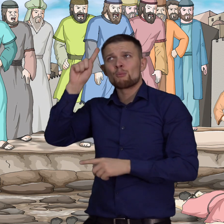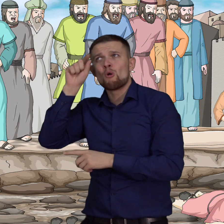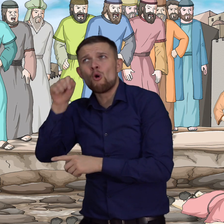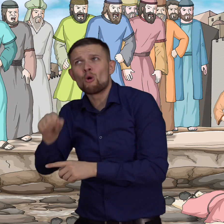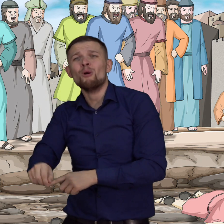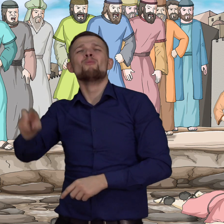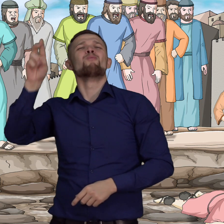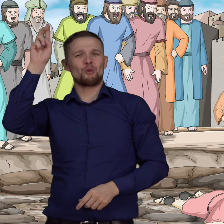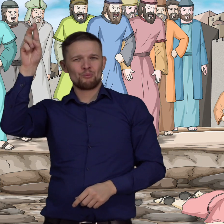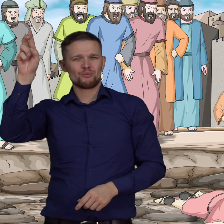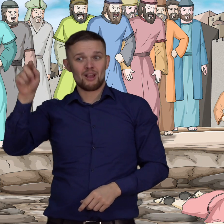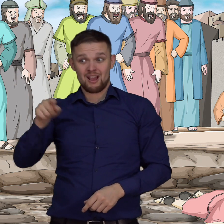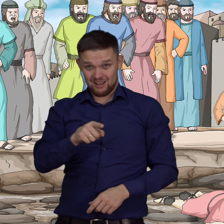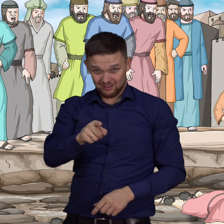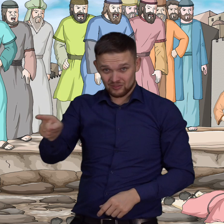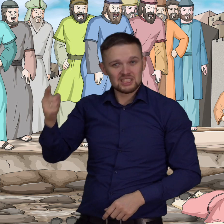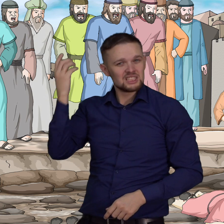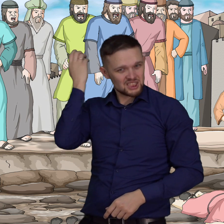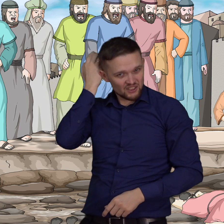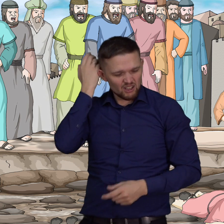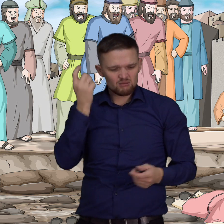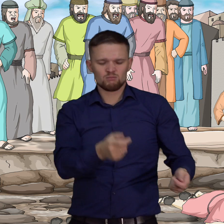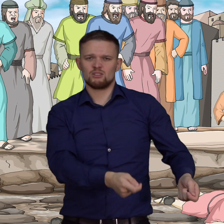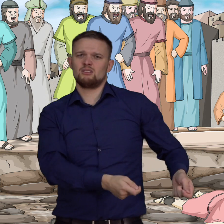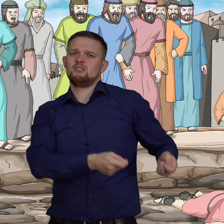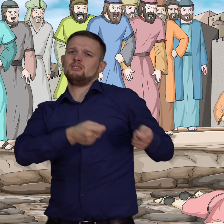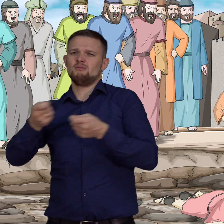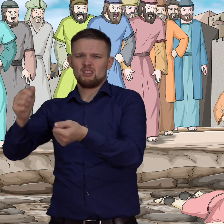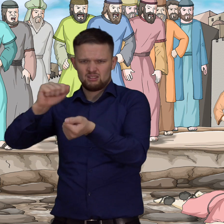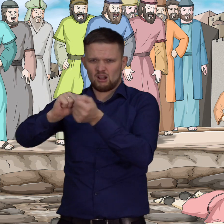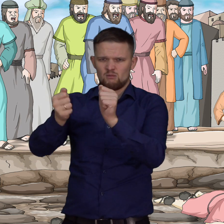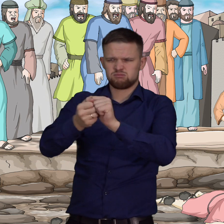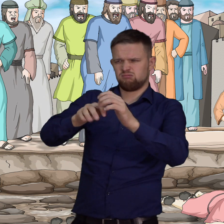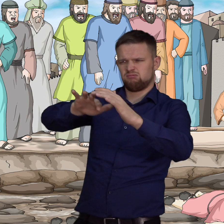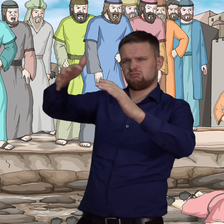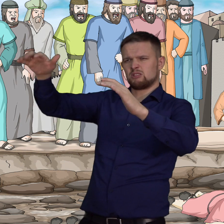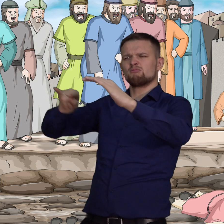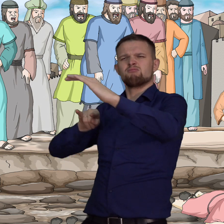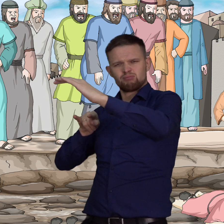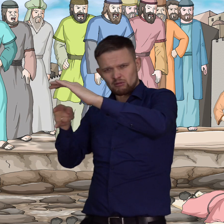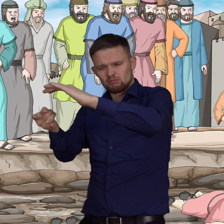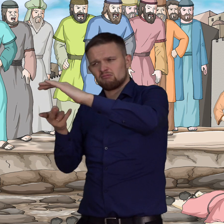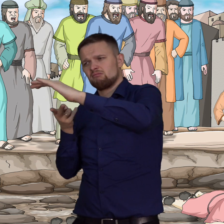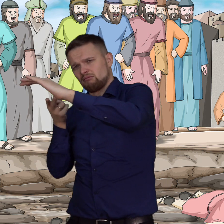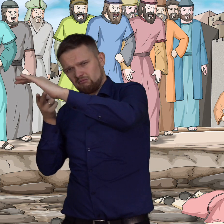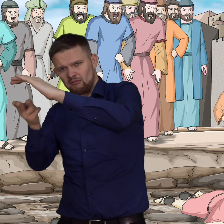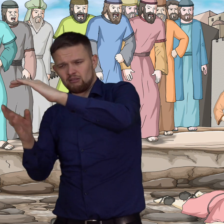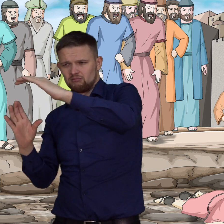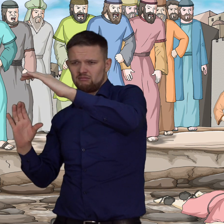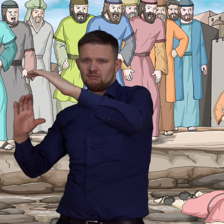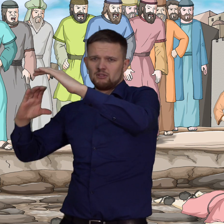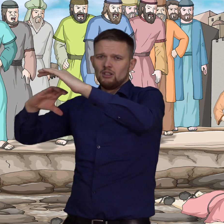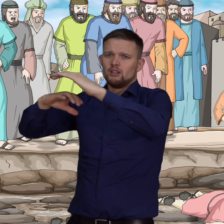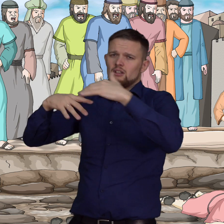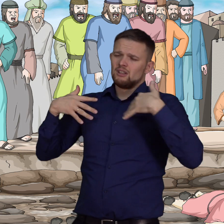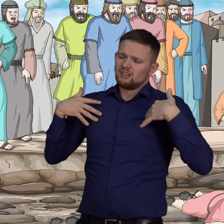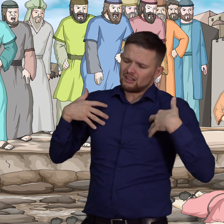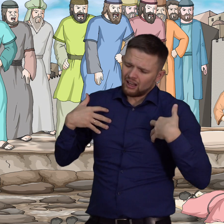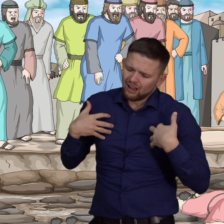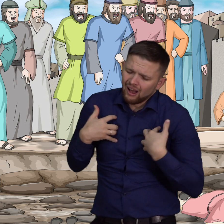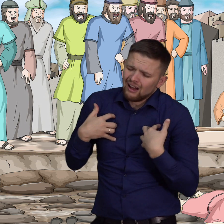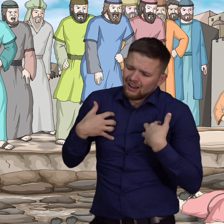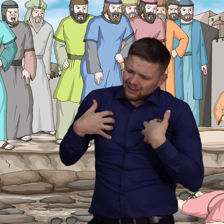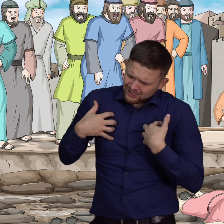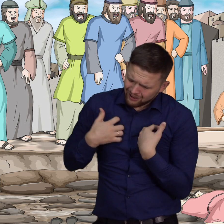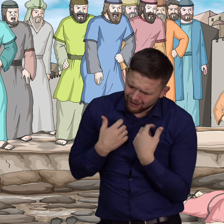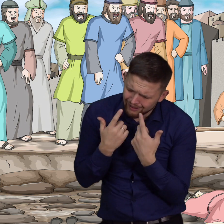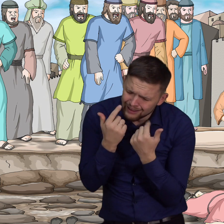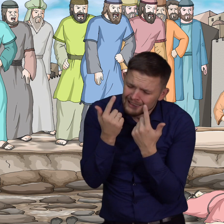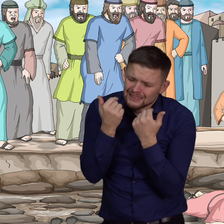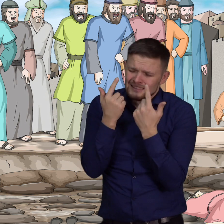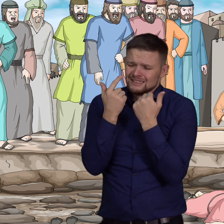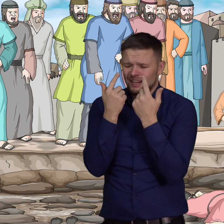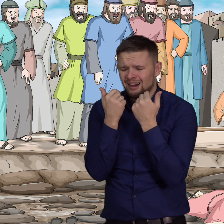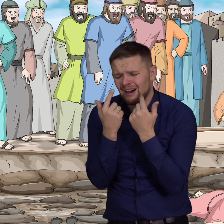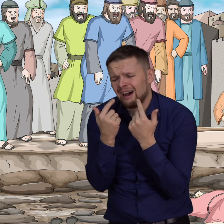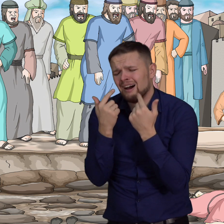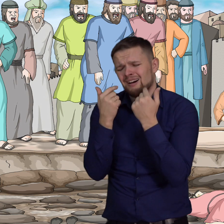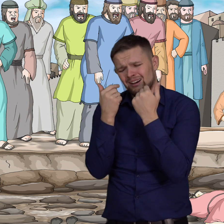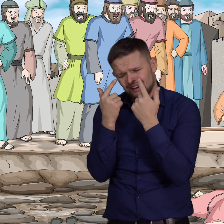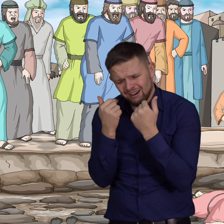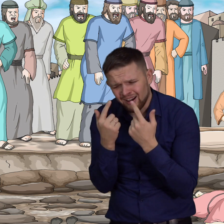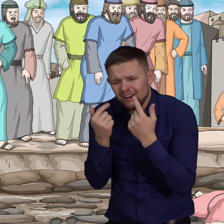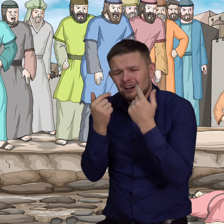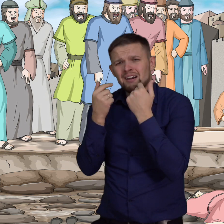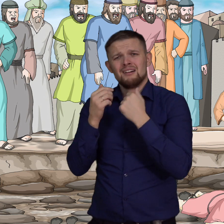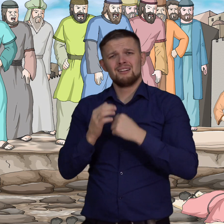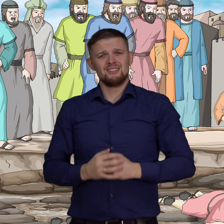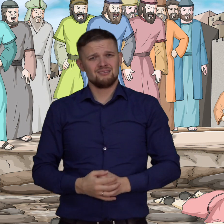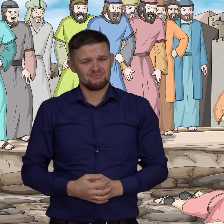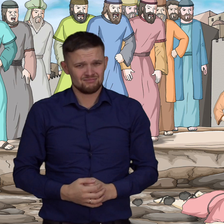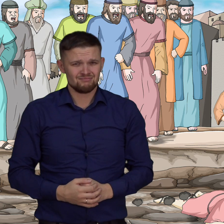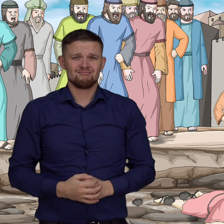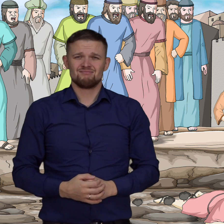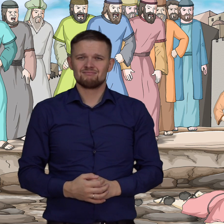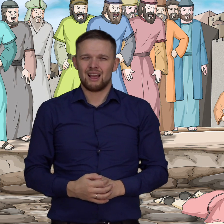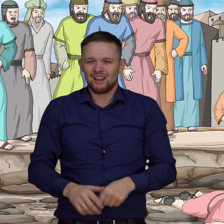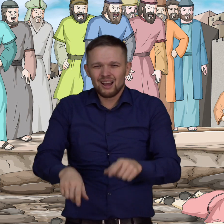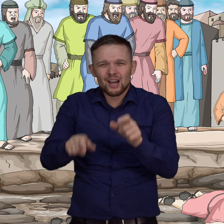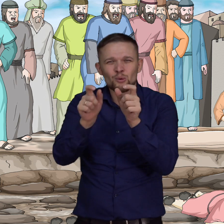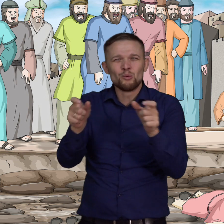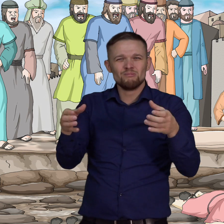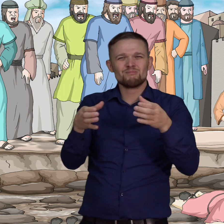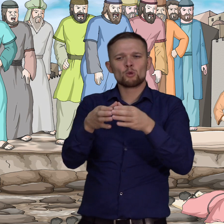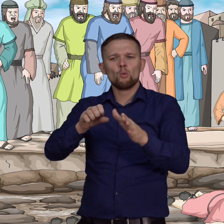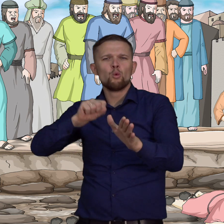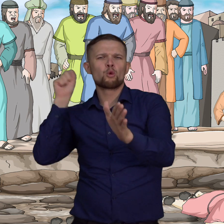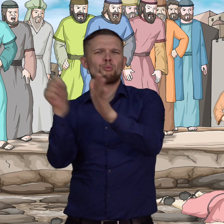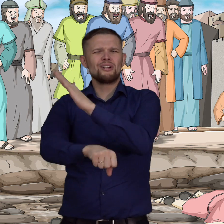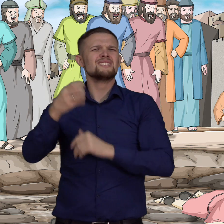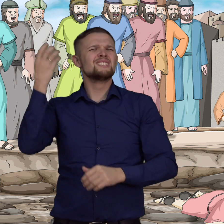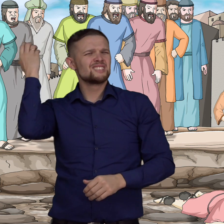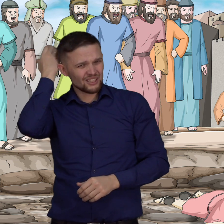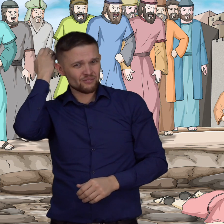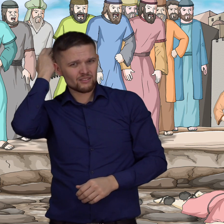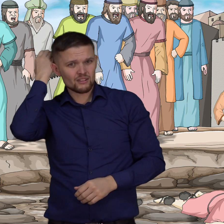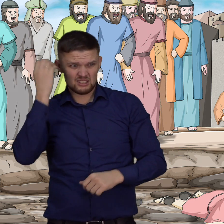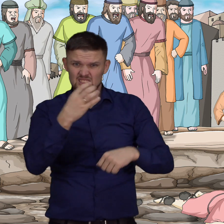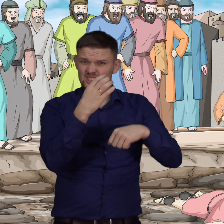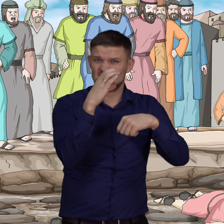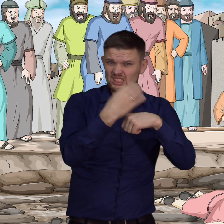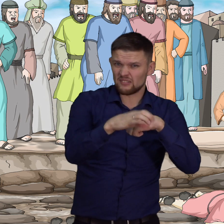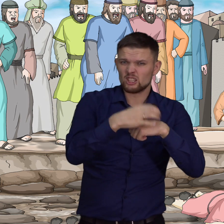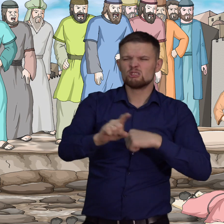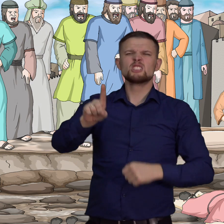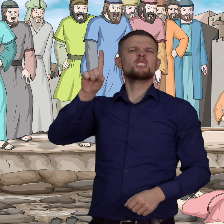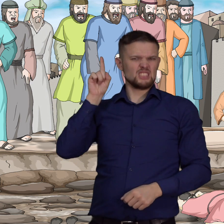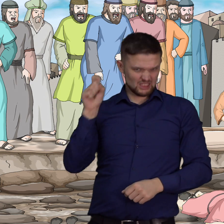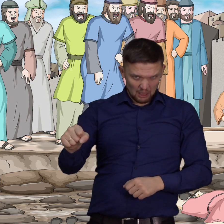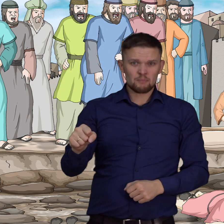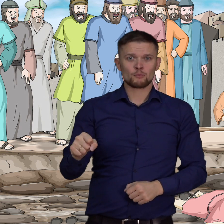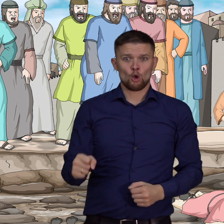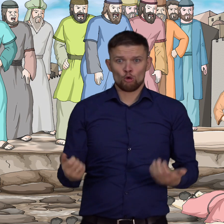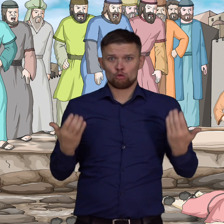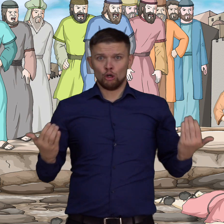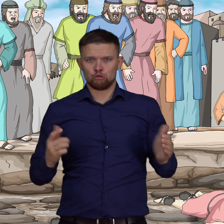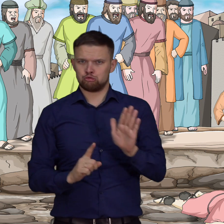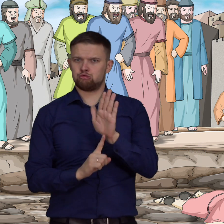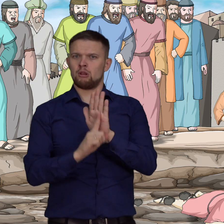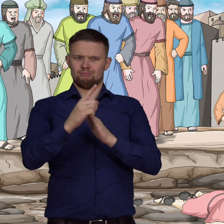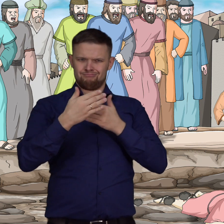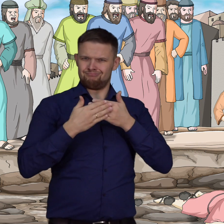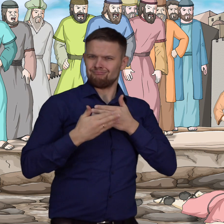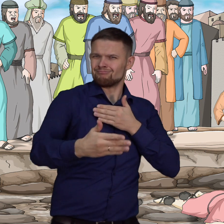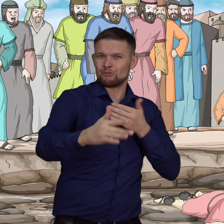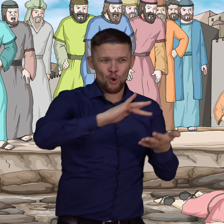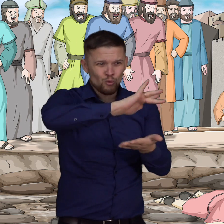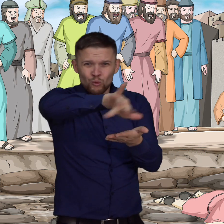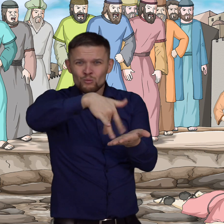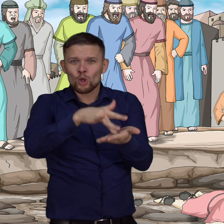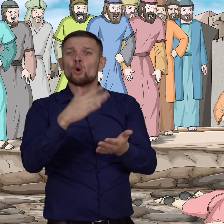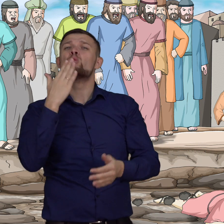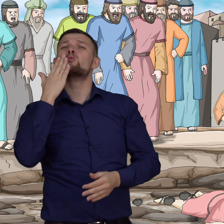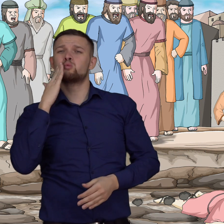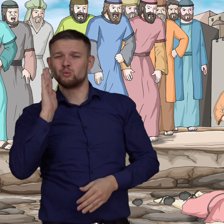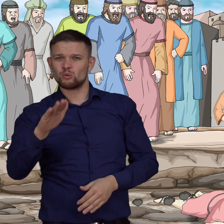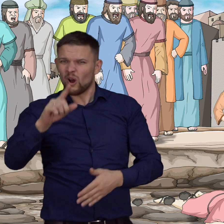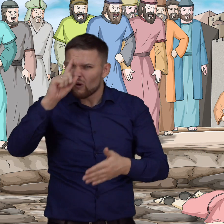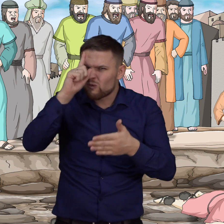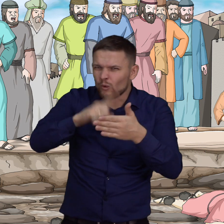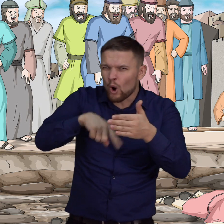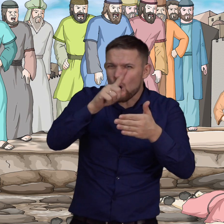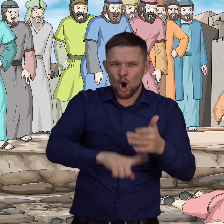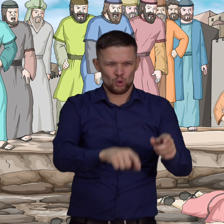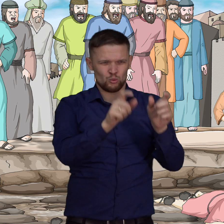And Saul was there, giving approval to Stephen’s death.